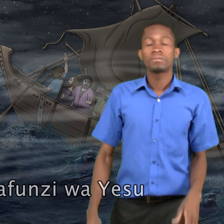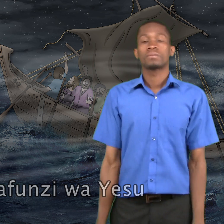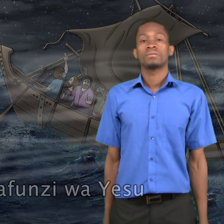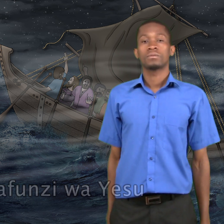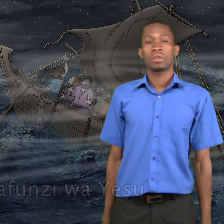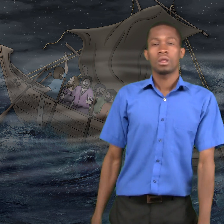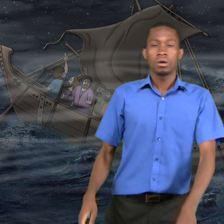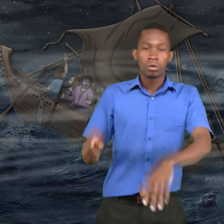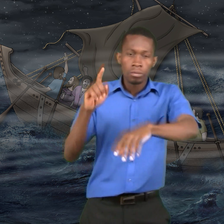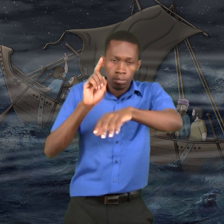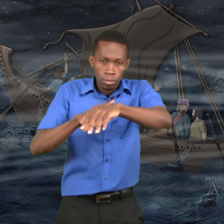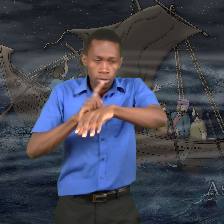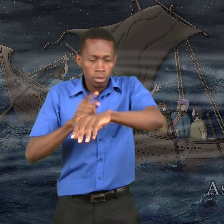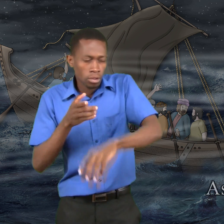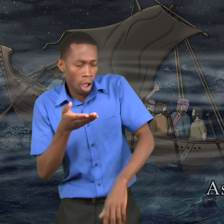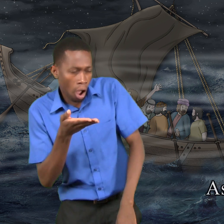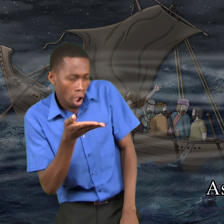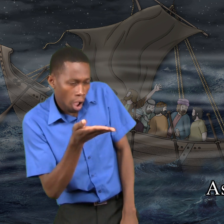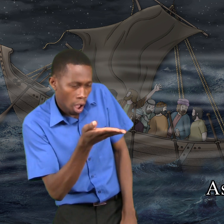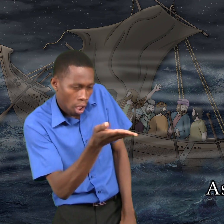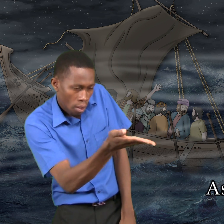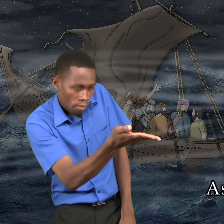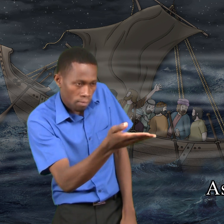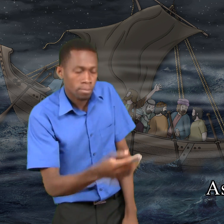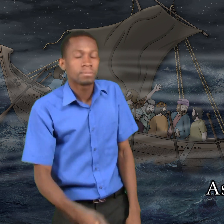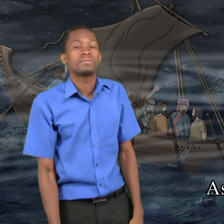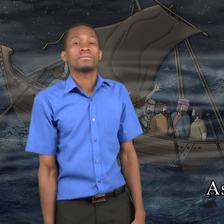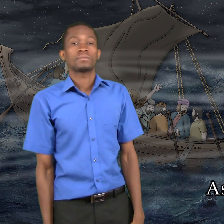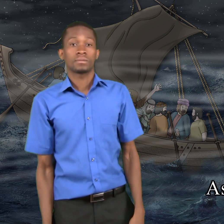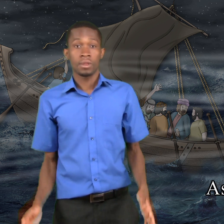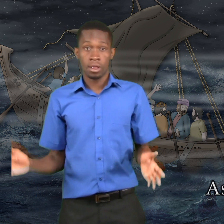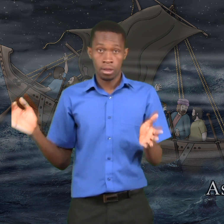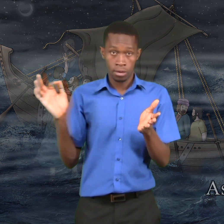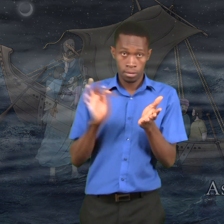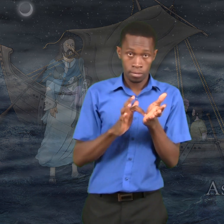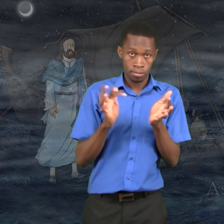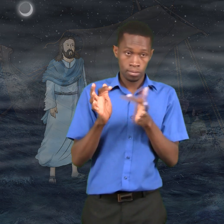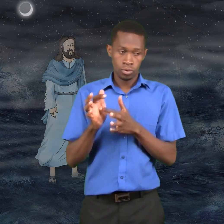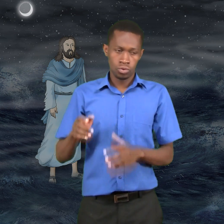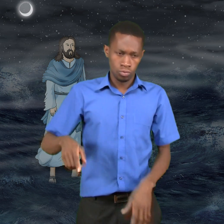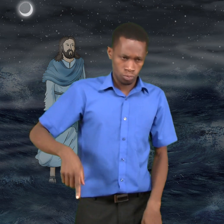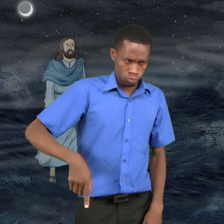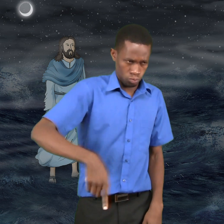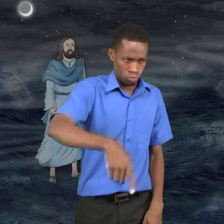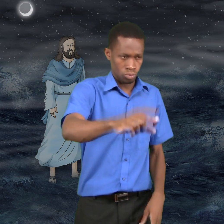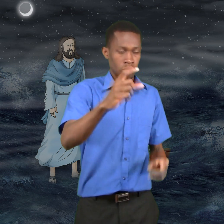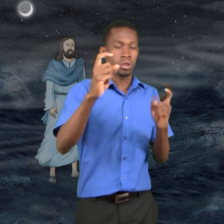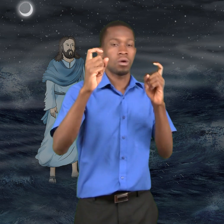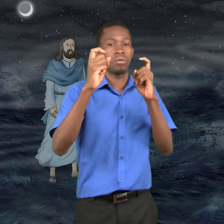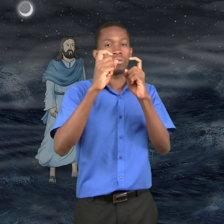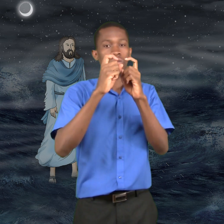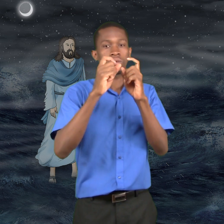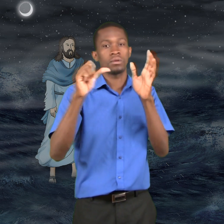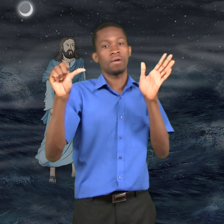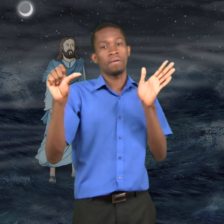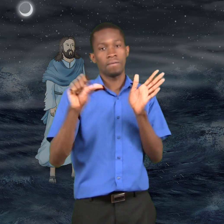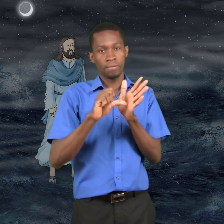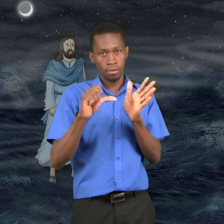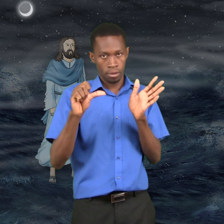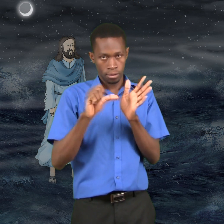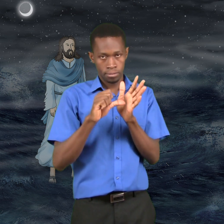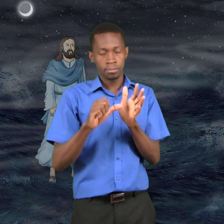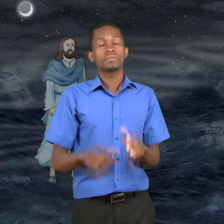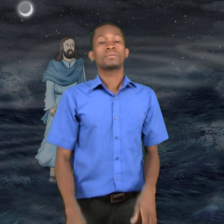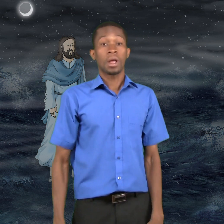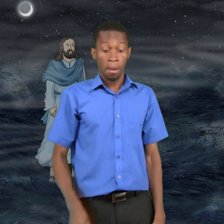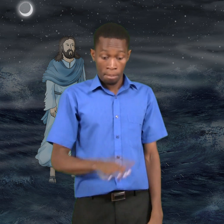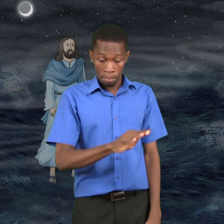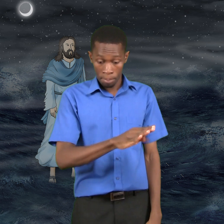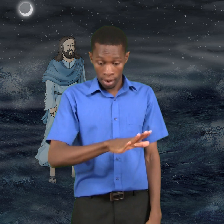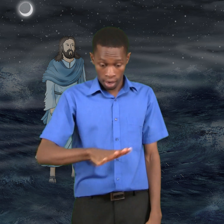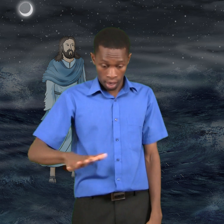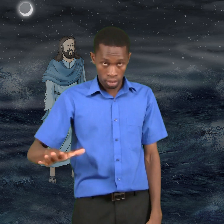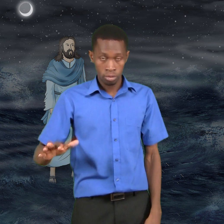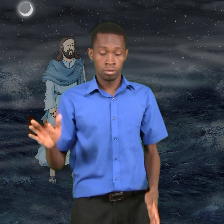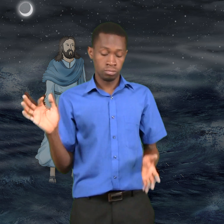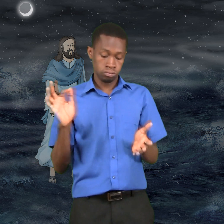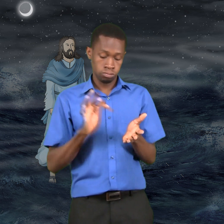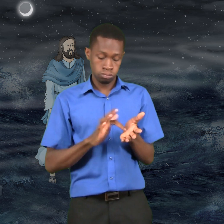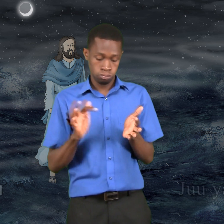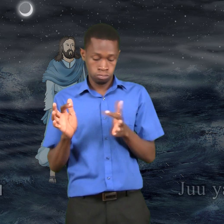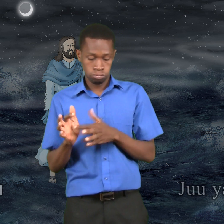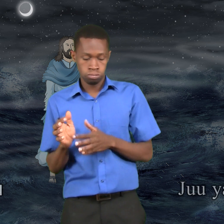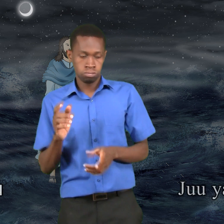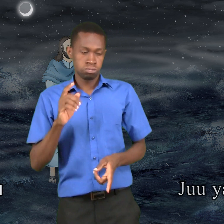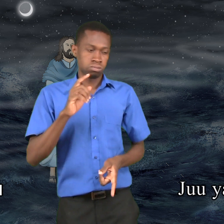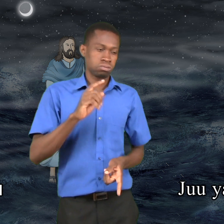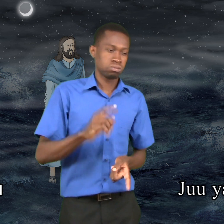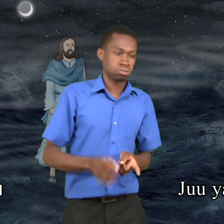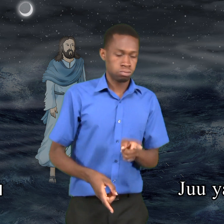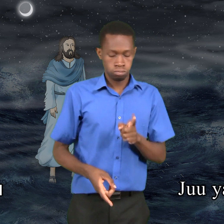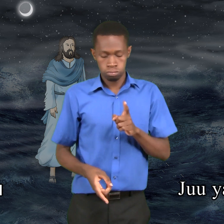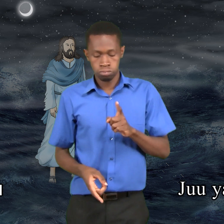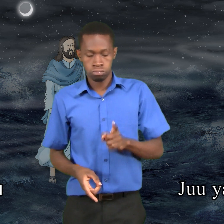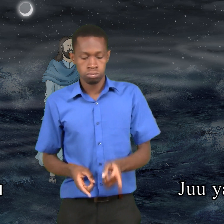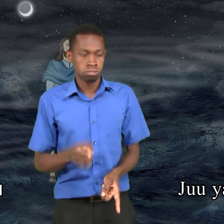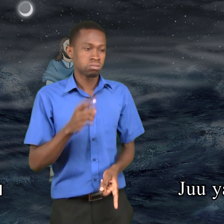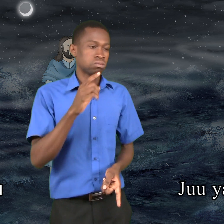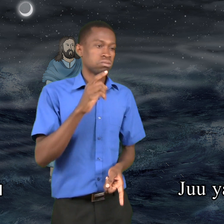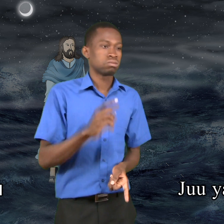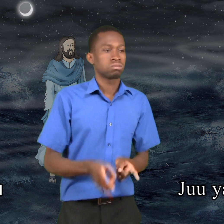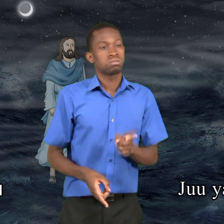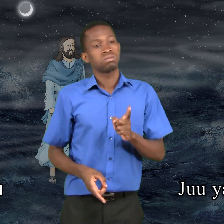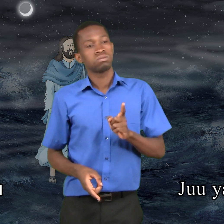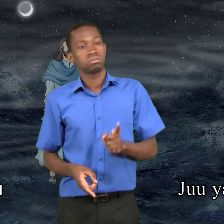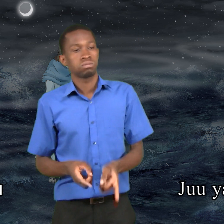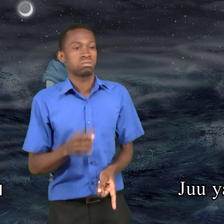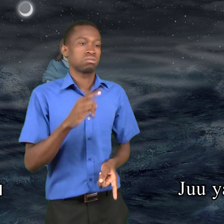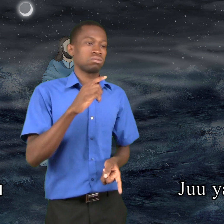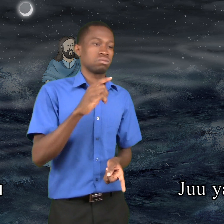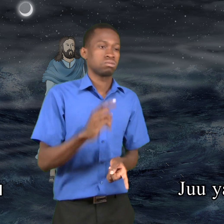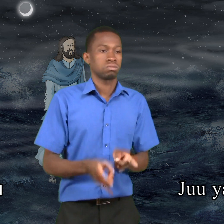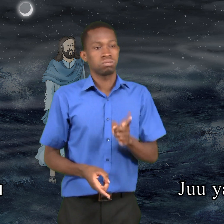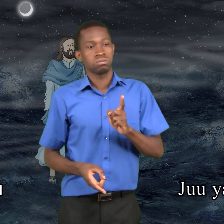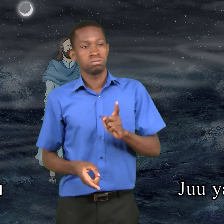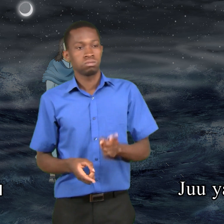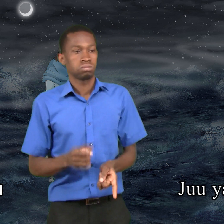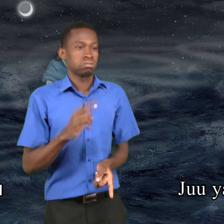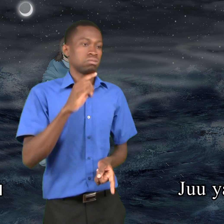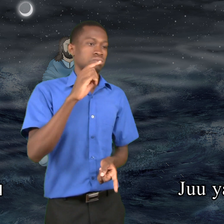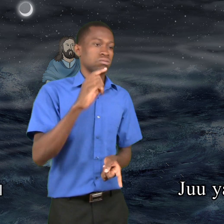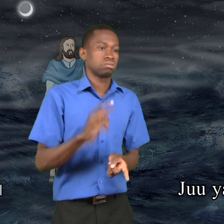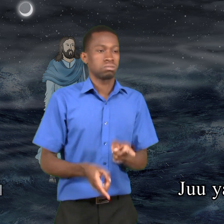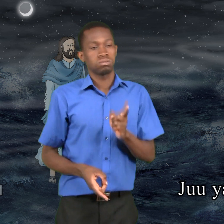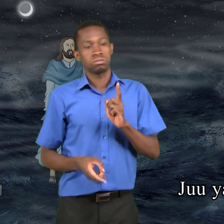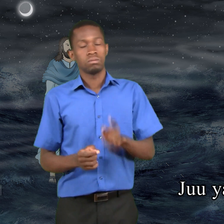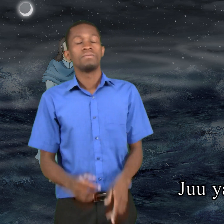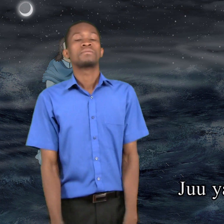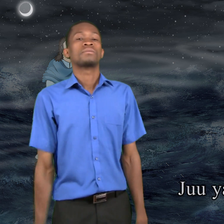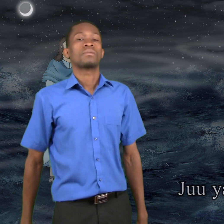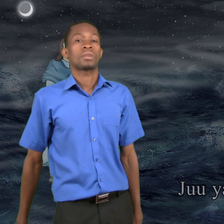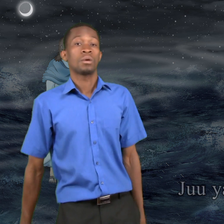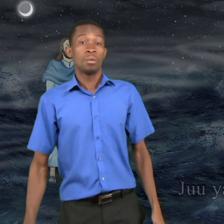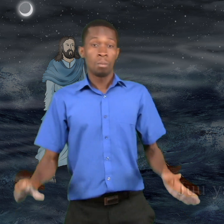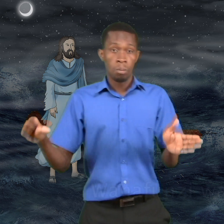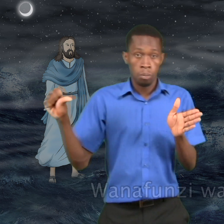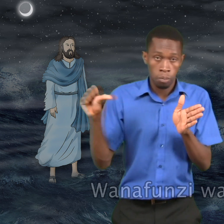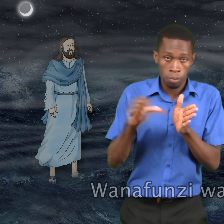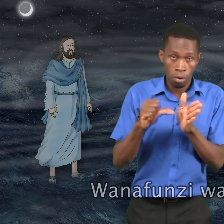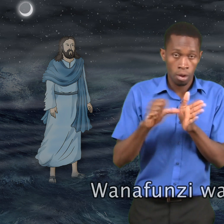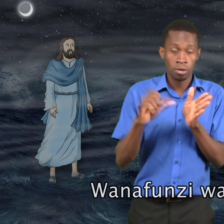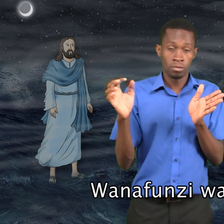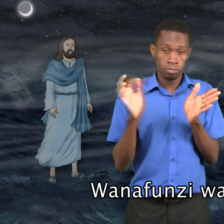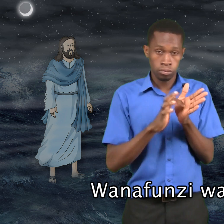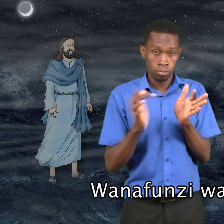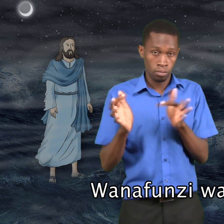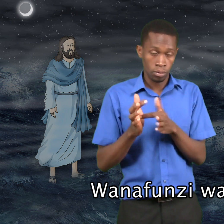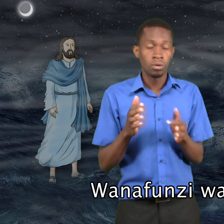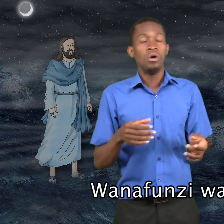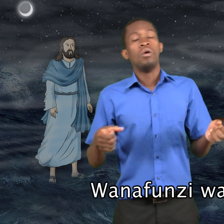During the fourth watch of the night, Jesus went out to them, walking on the sea.